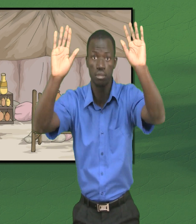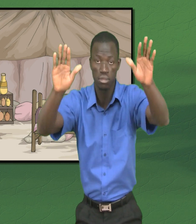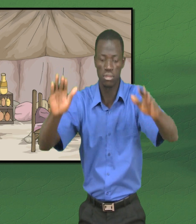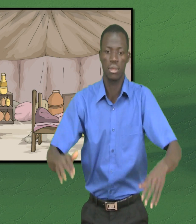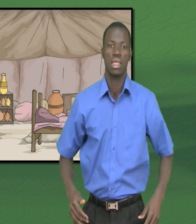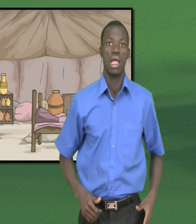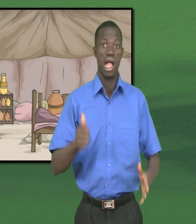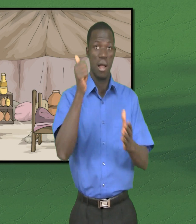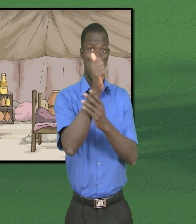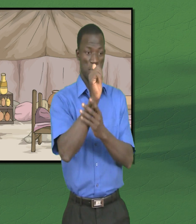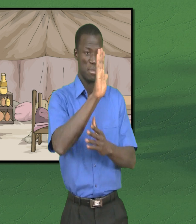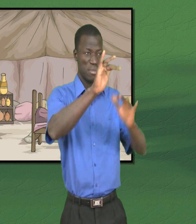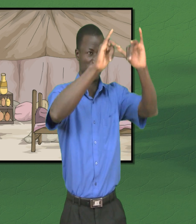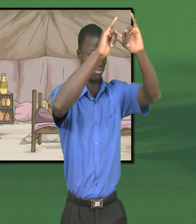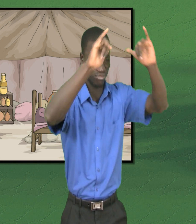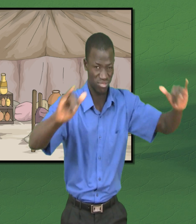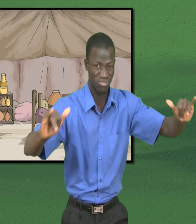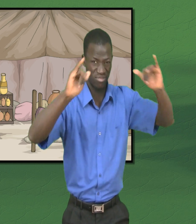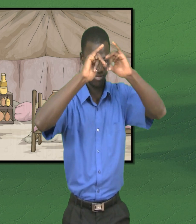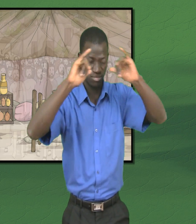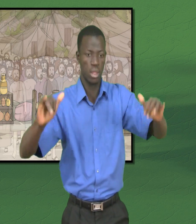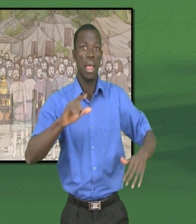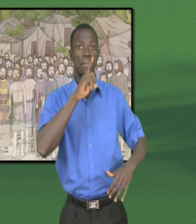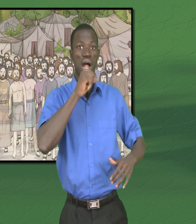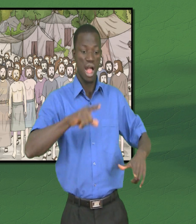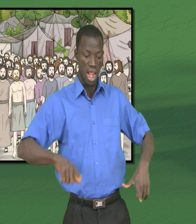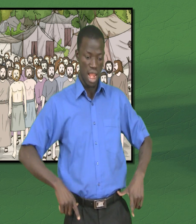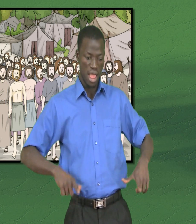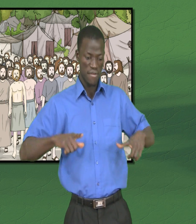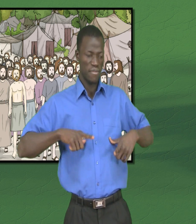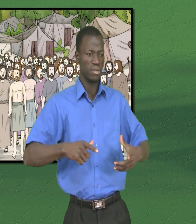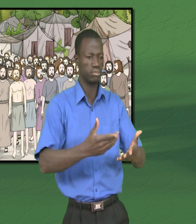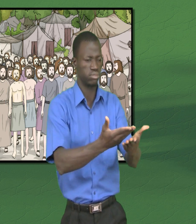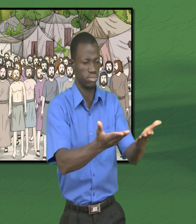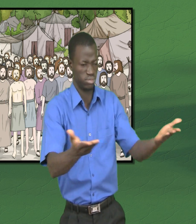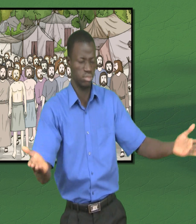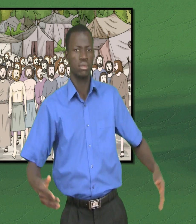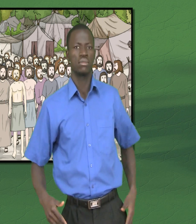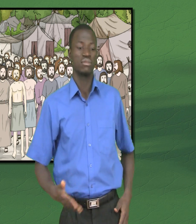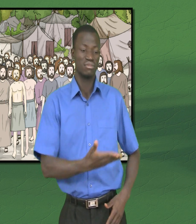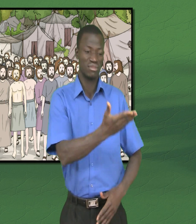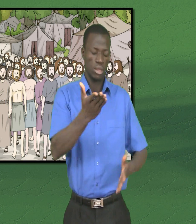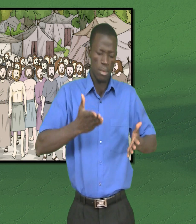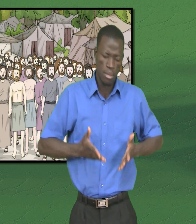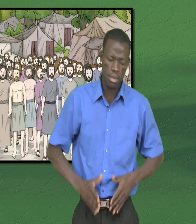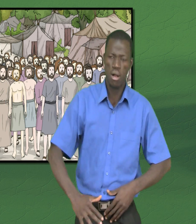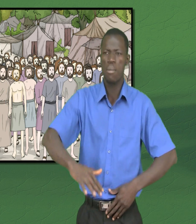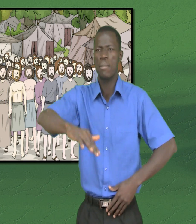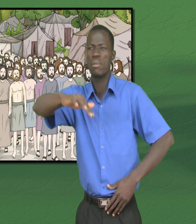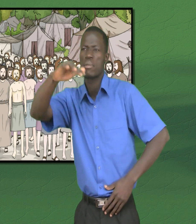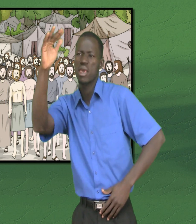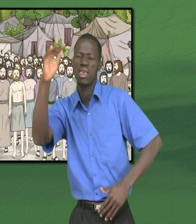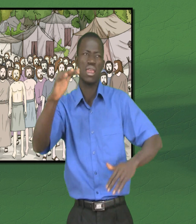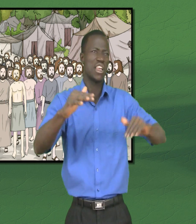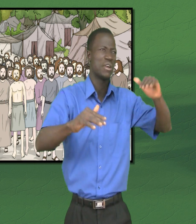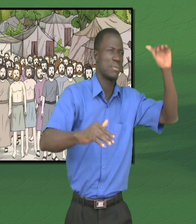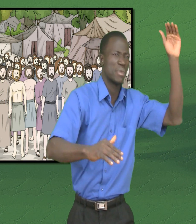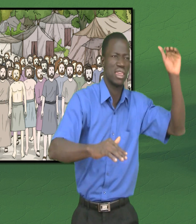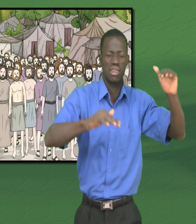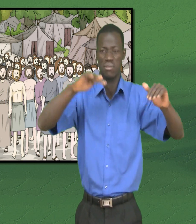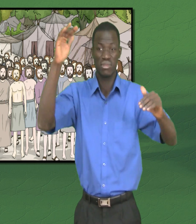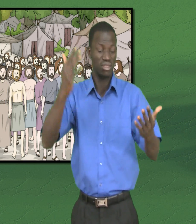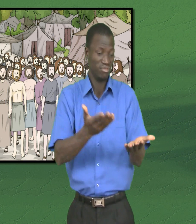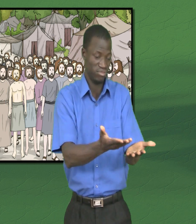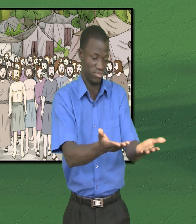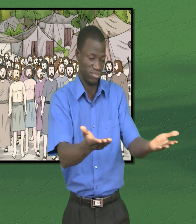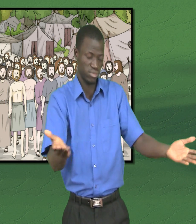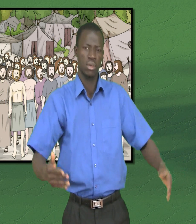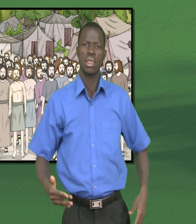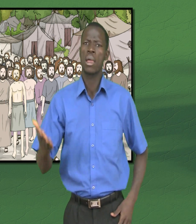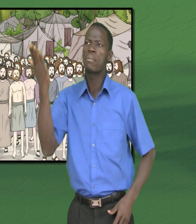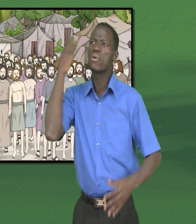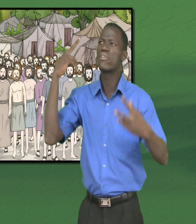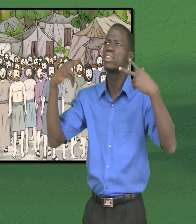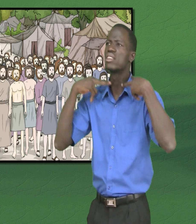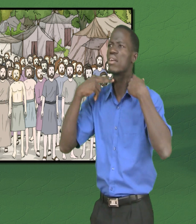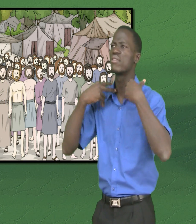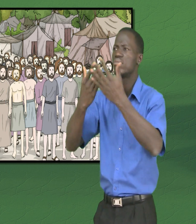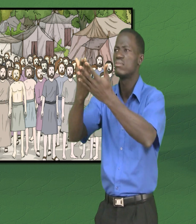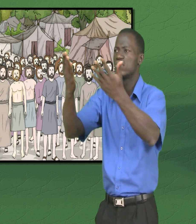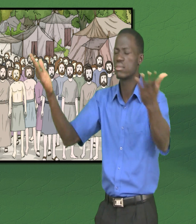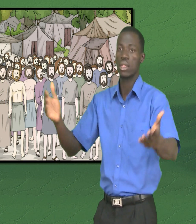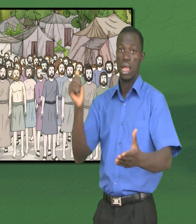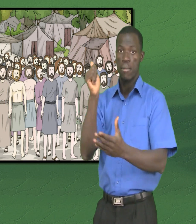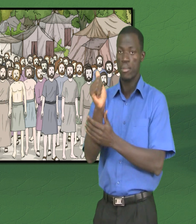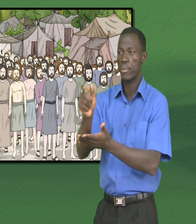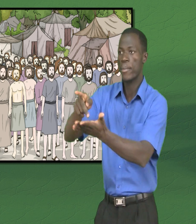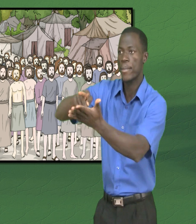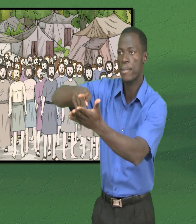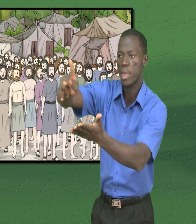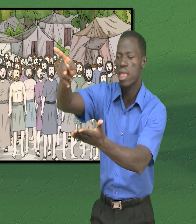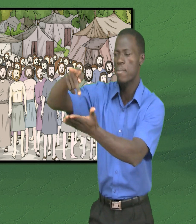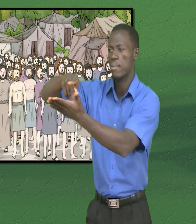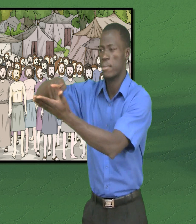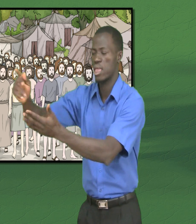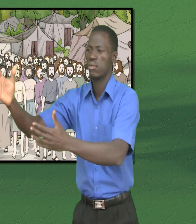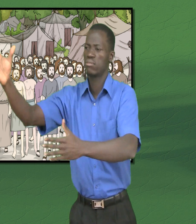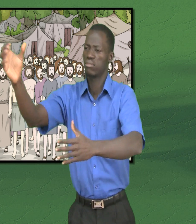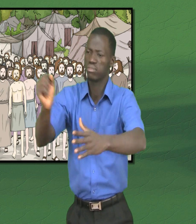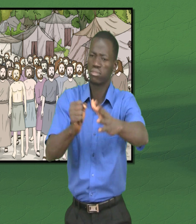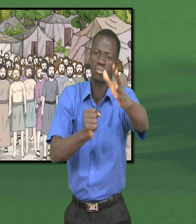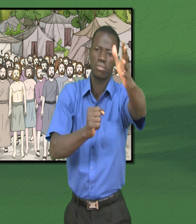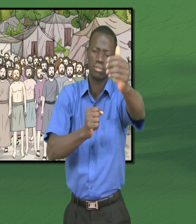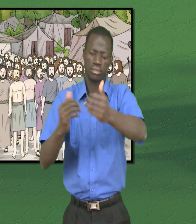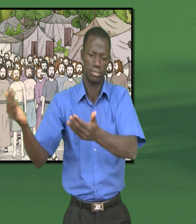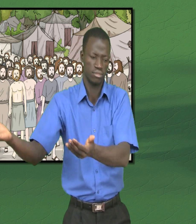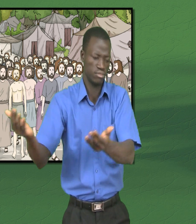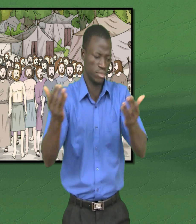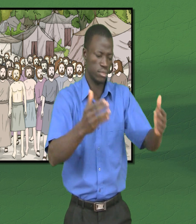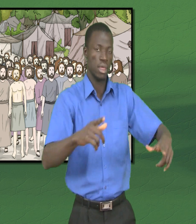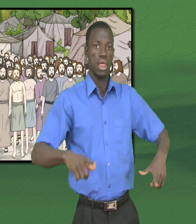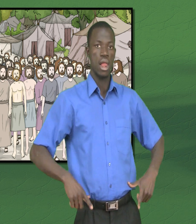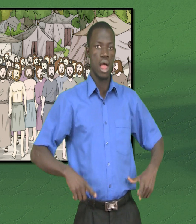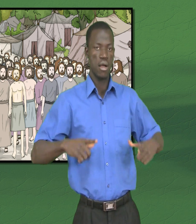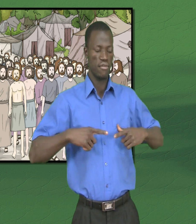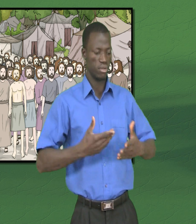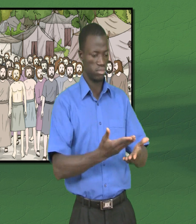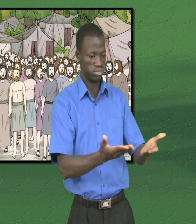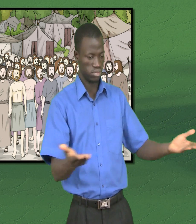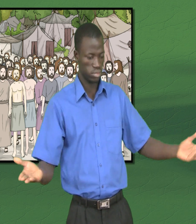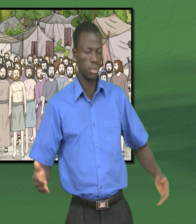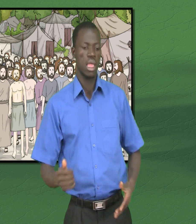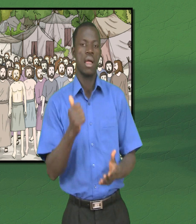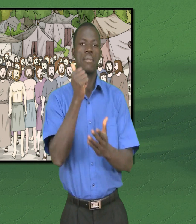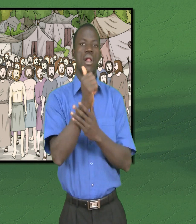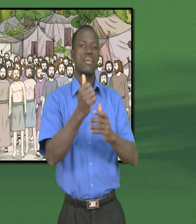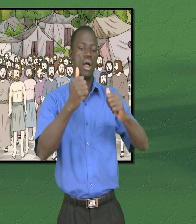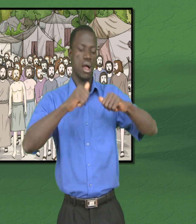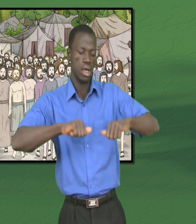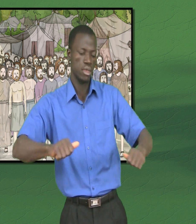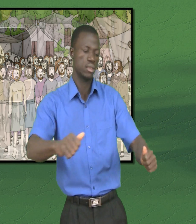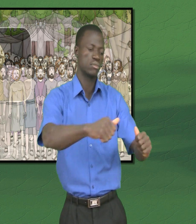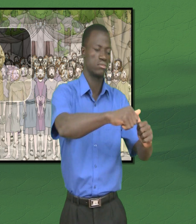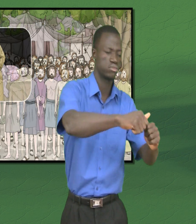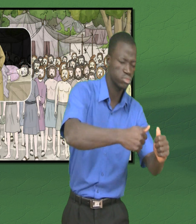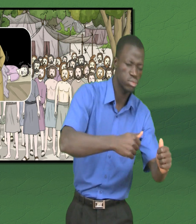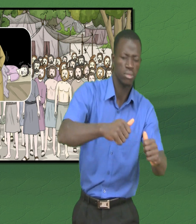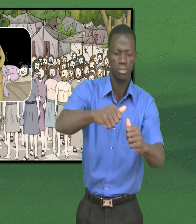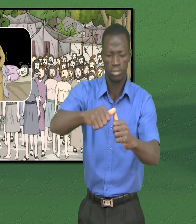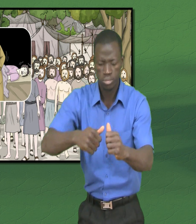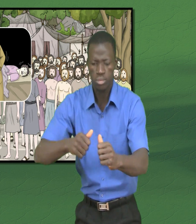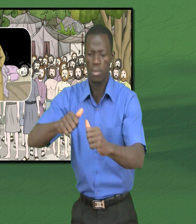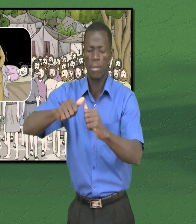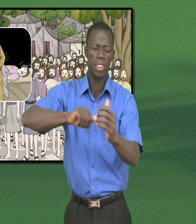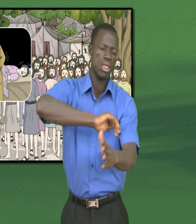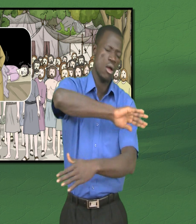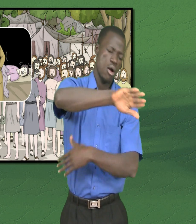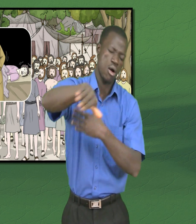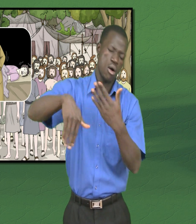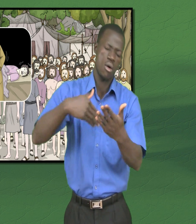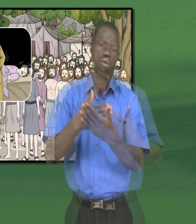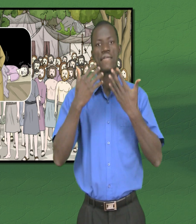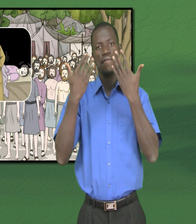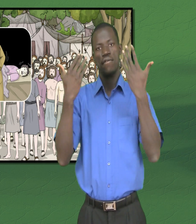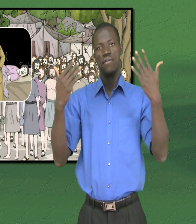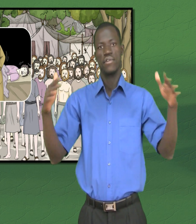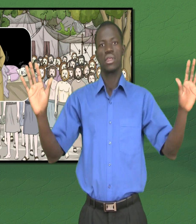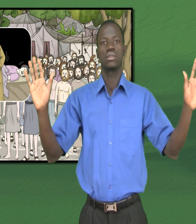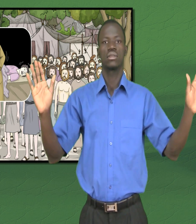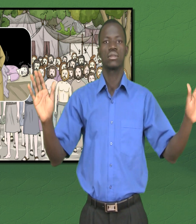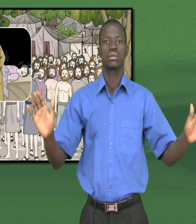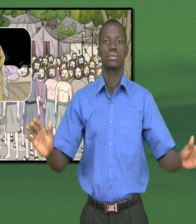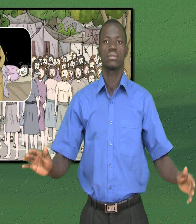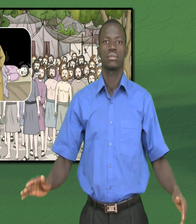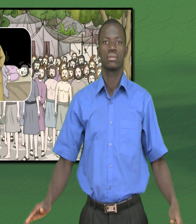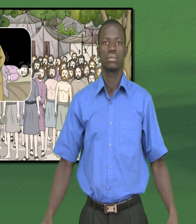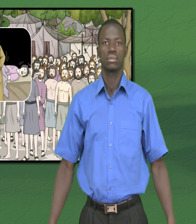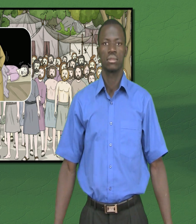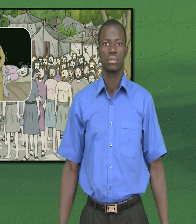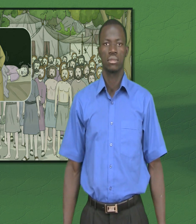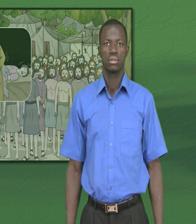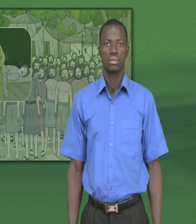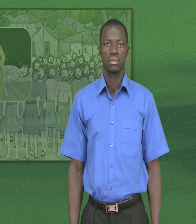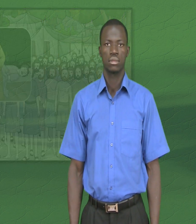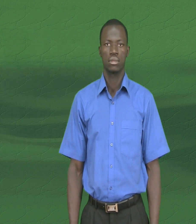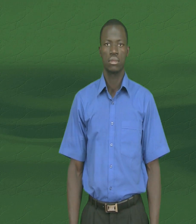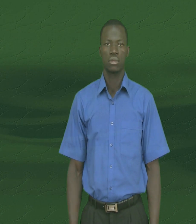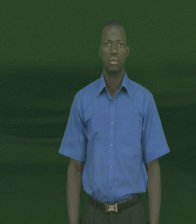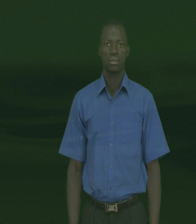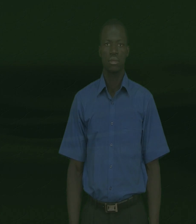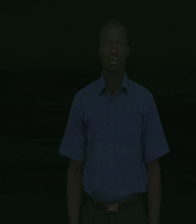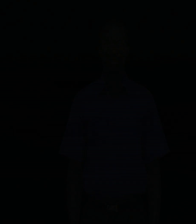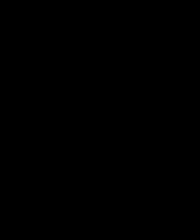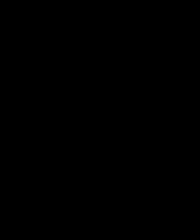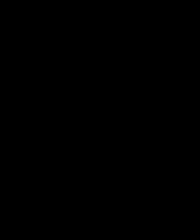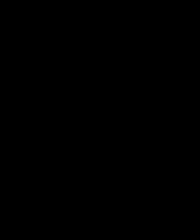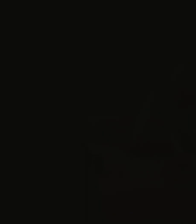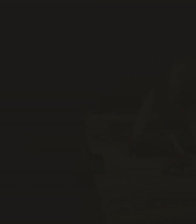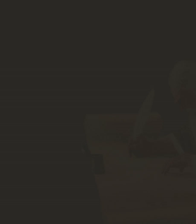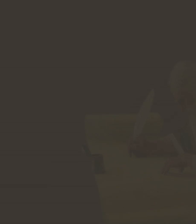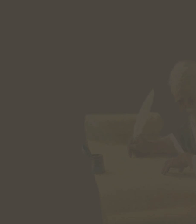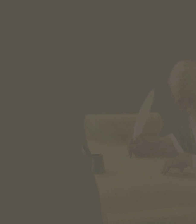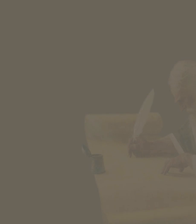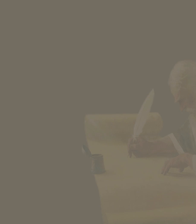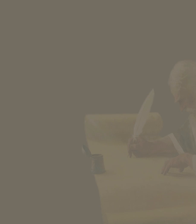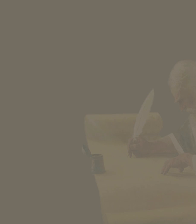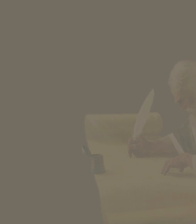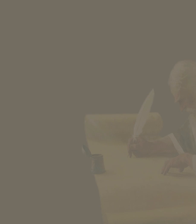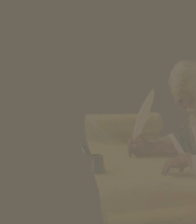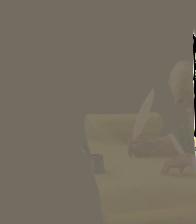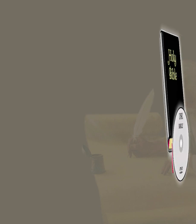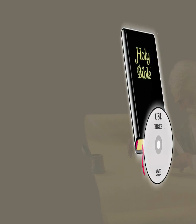And all the men of Abraham’s household—both servants born in his household and those purchased from foreigners—were circumcised with him.